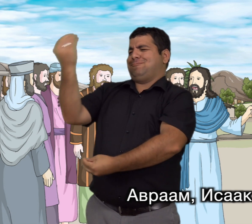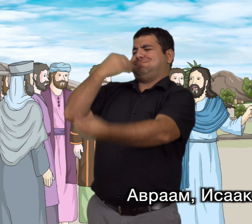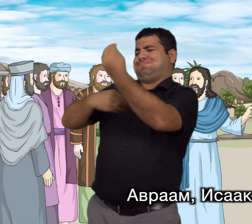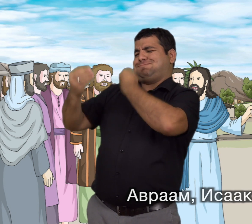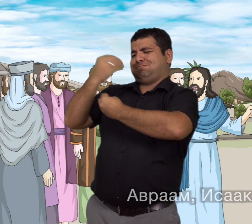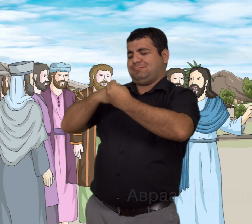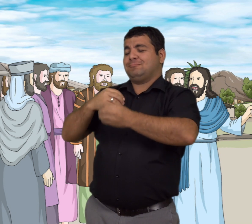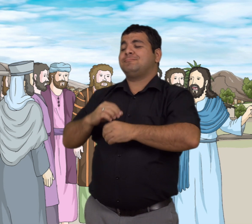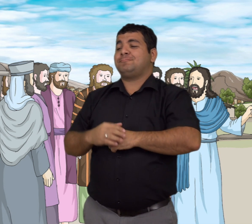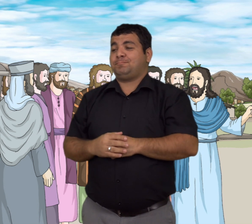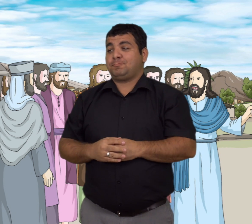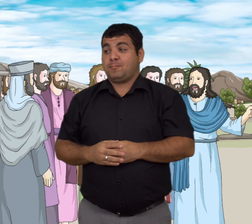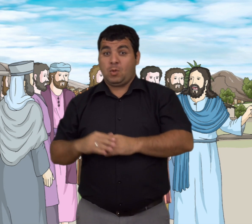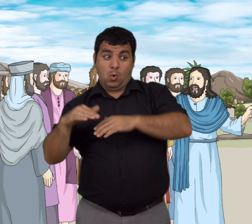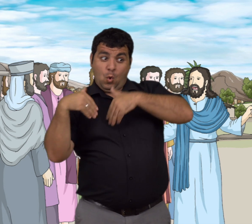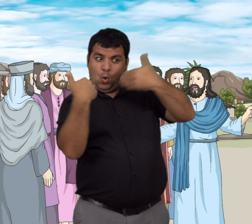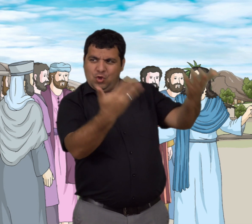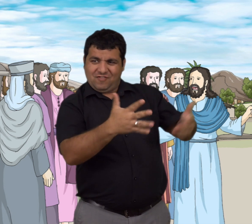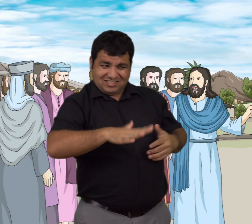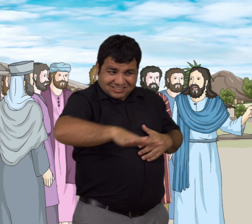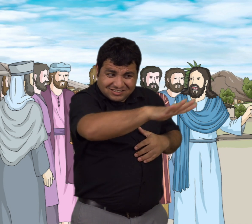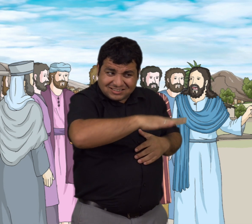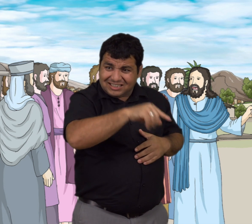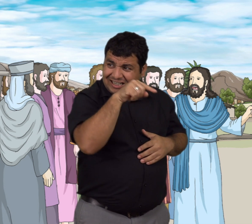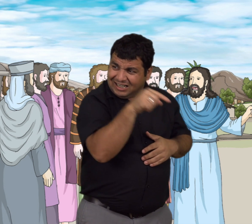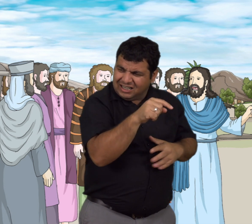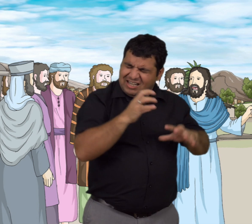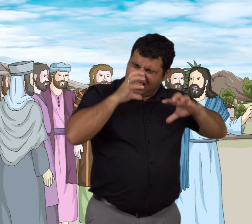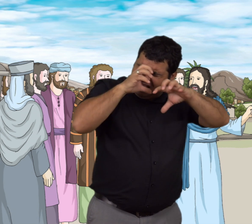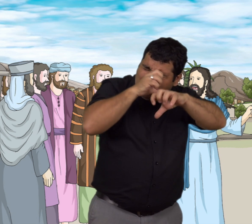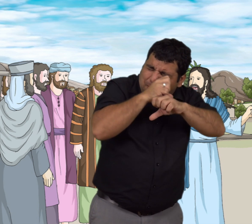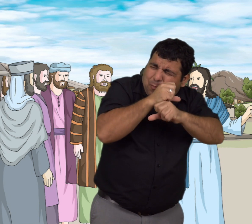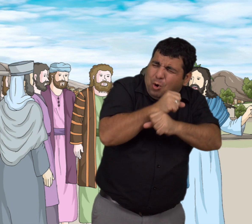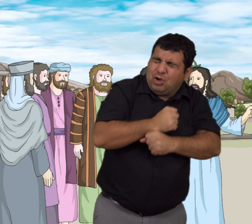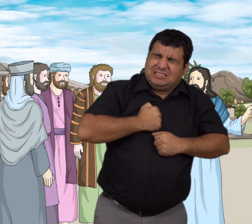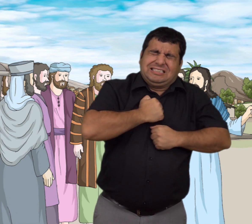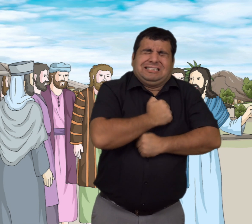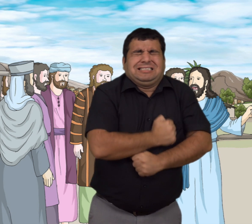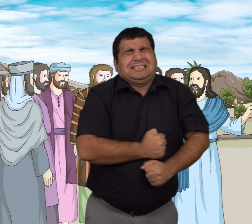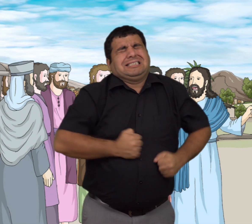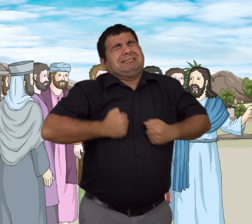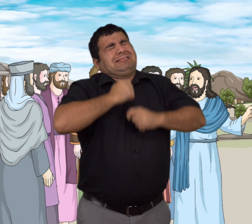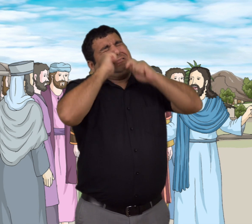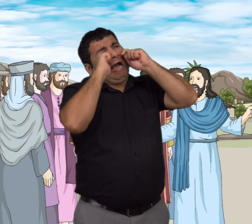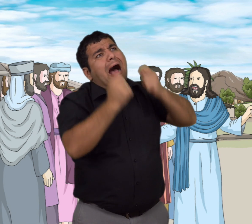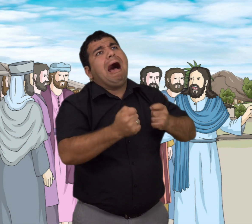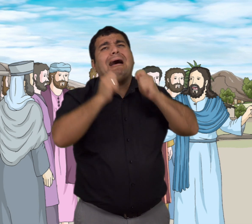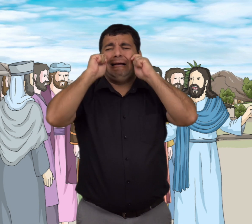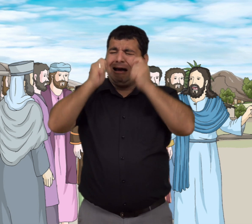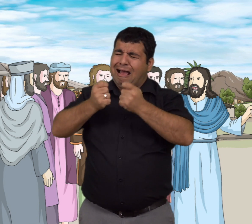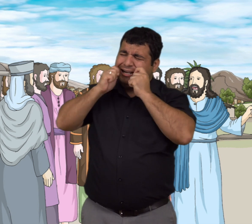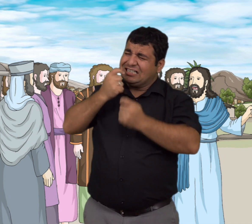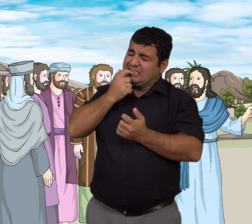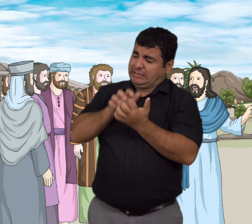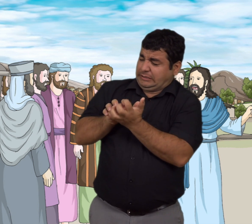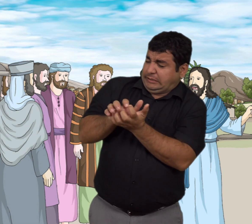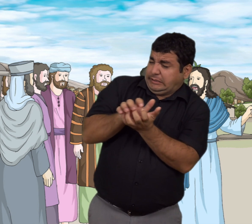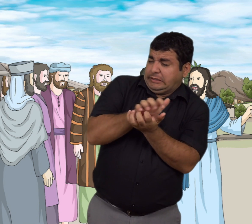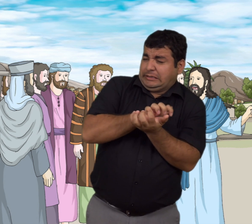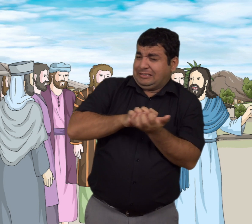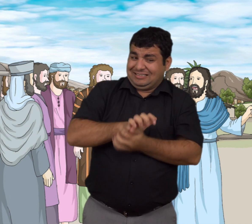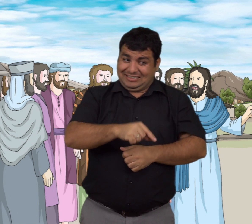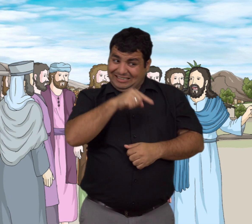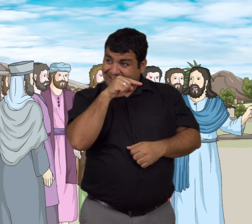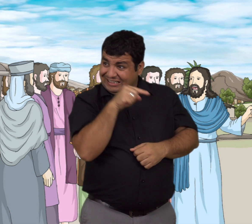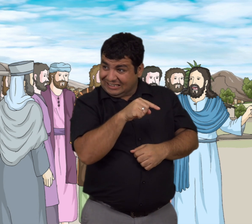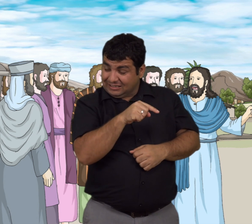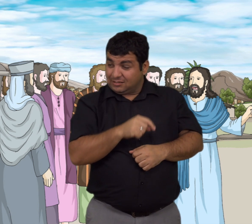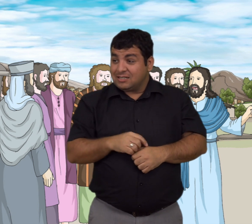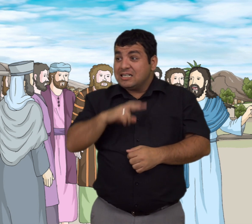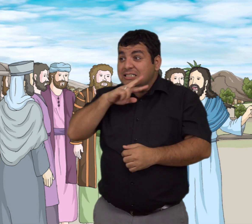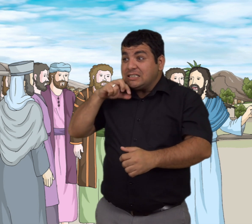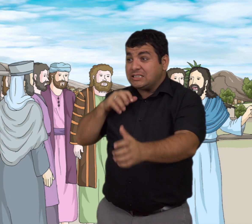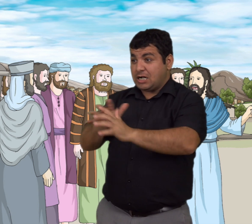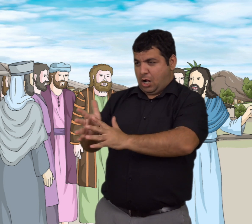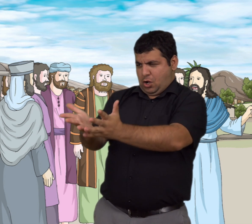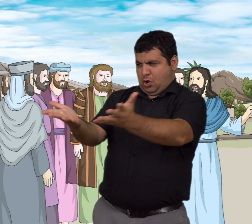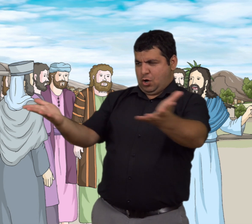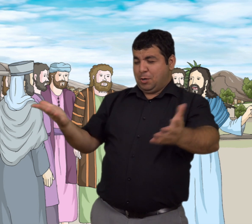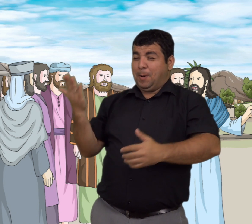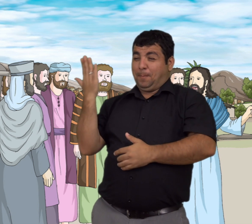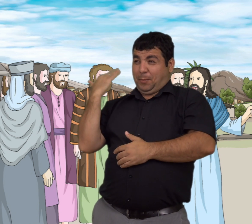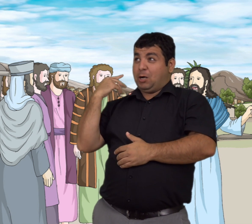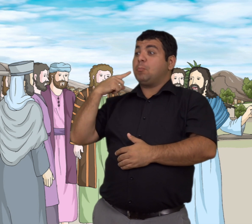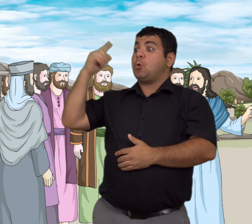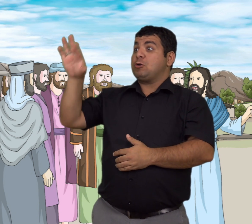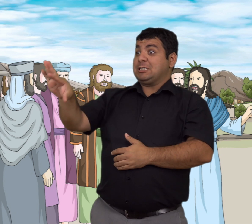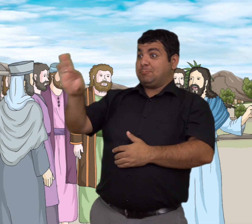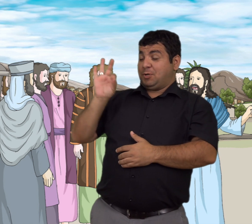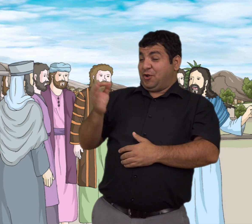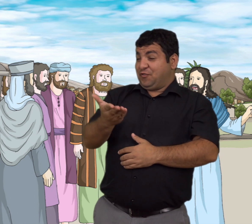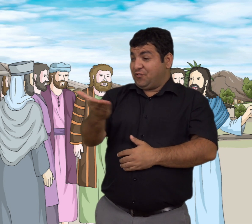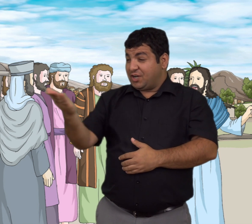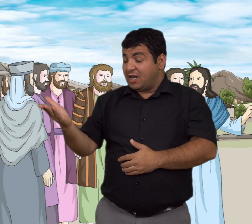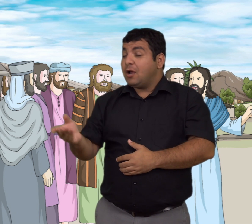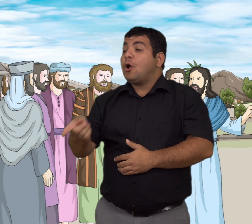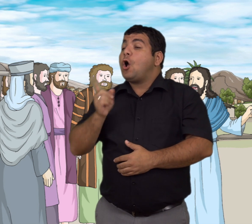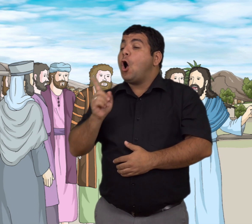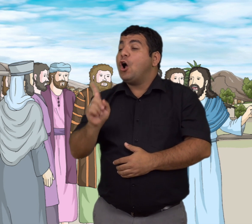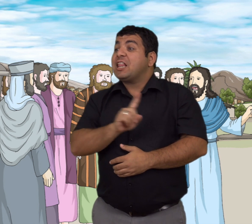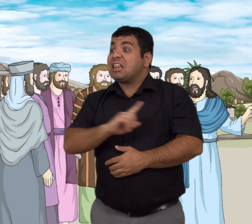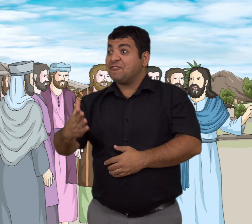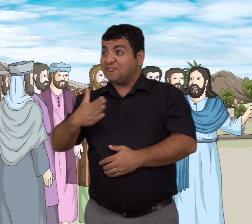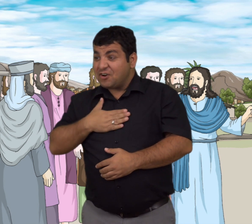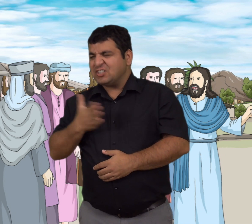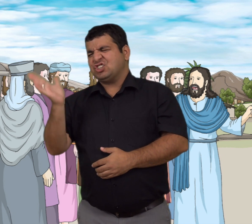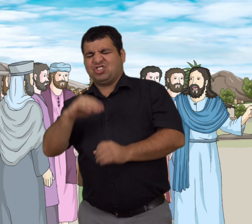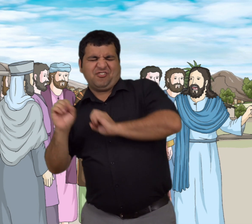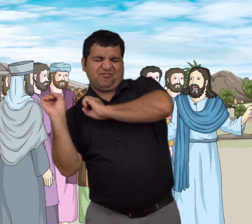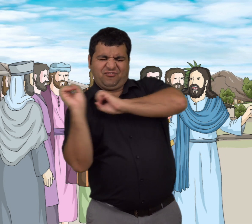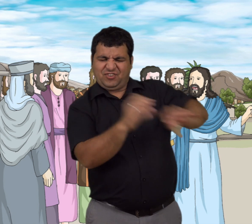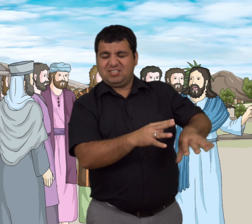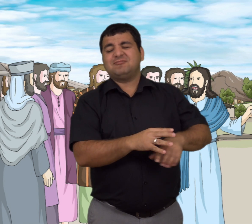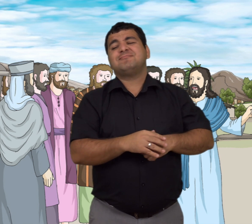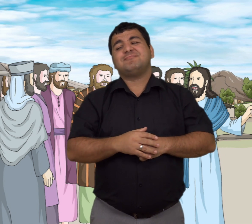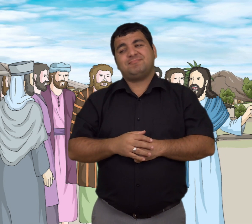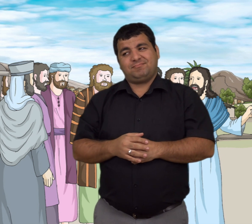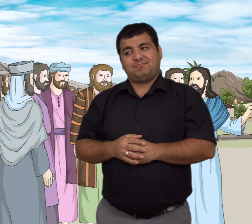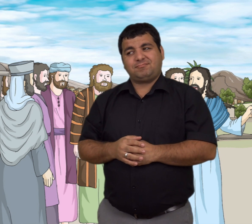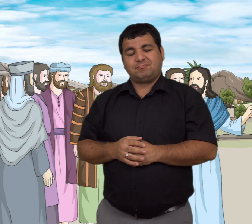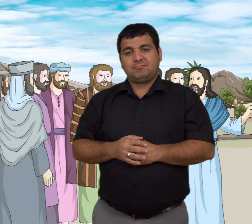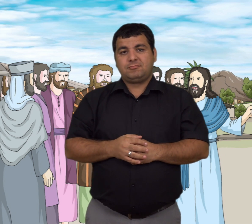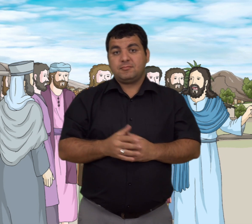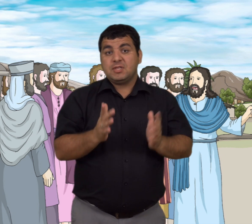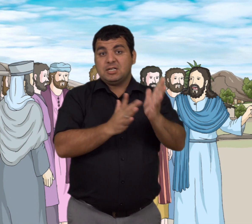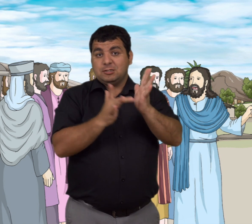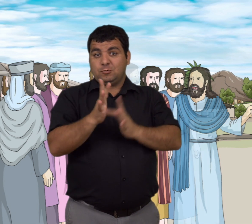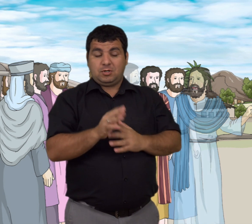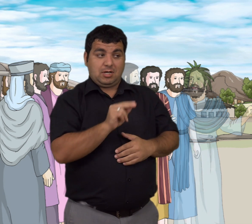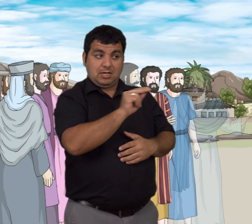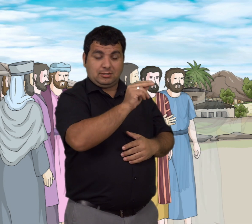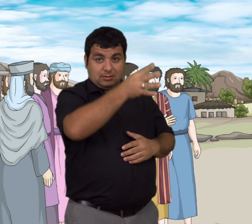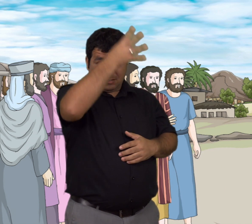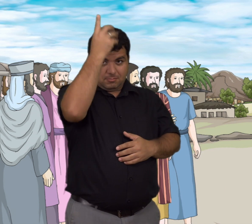But the sons of the kingdom will be thrown into the outer darkness, where there will be weeping and gnashing of teeth.”